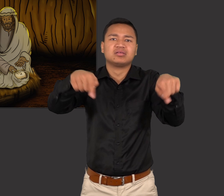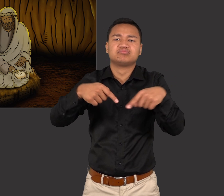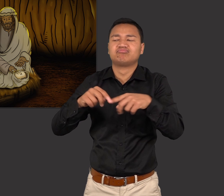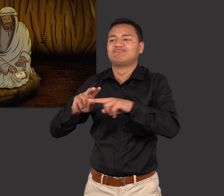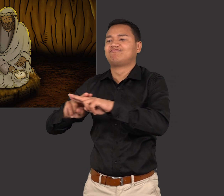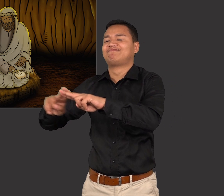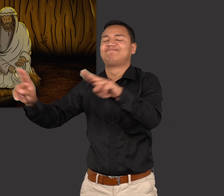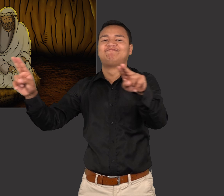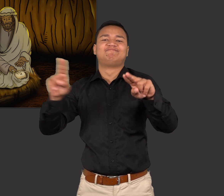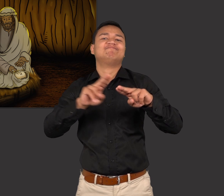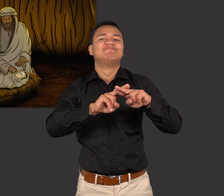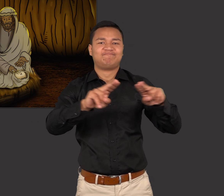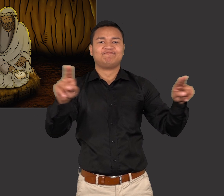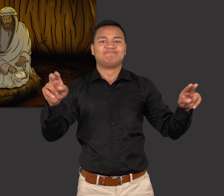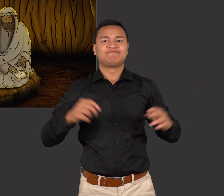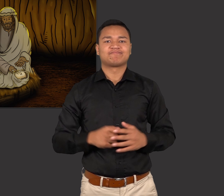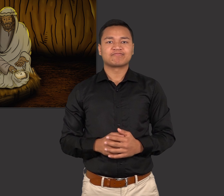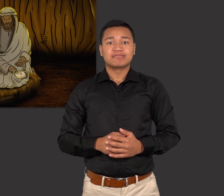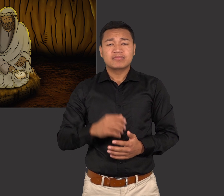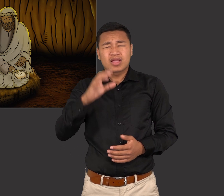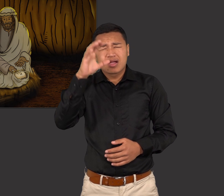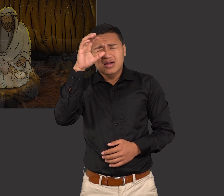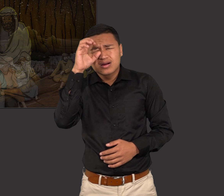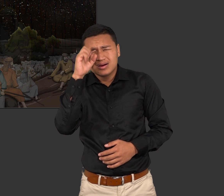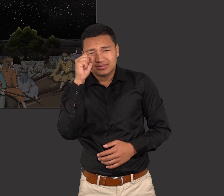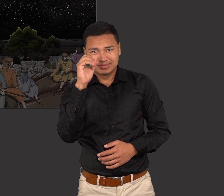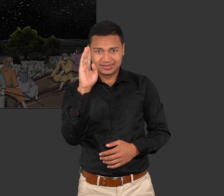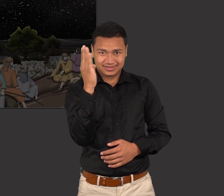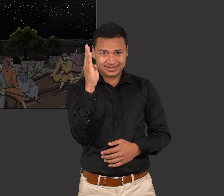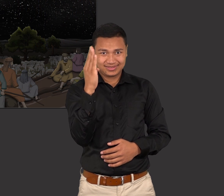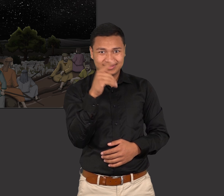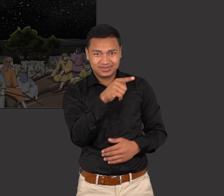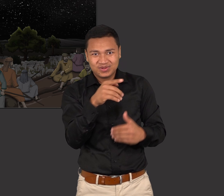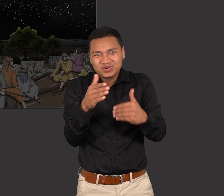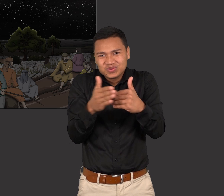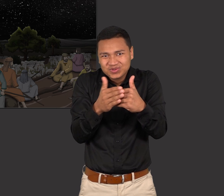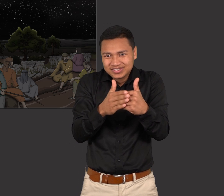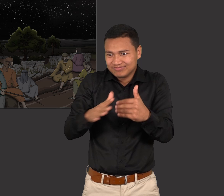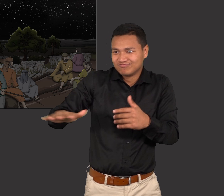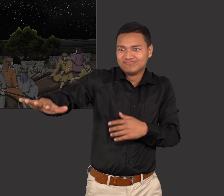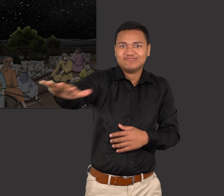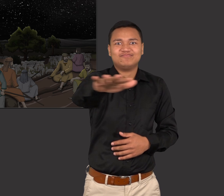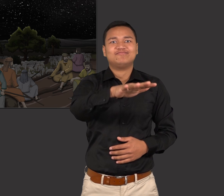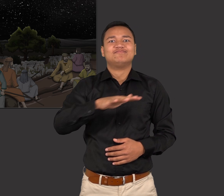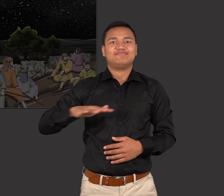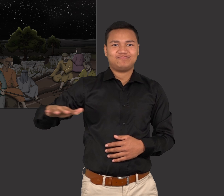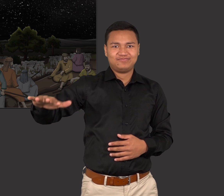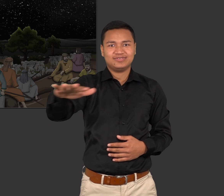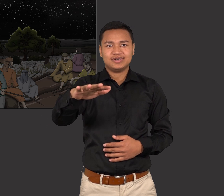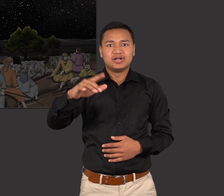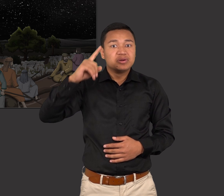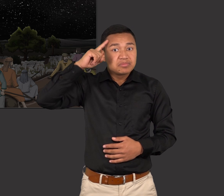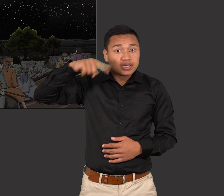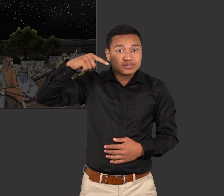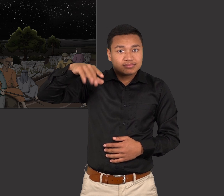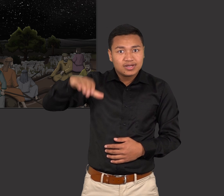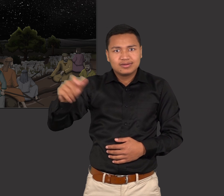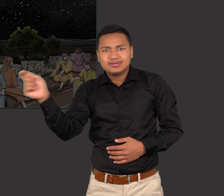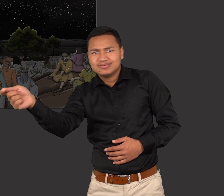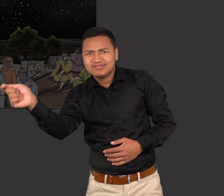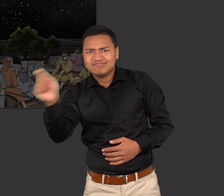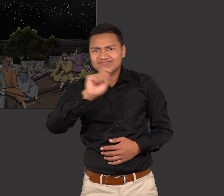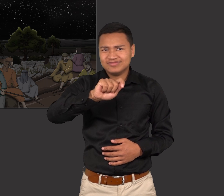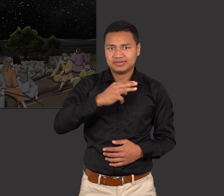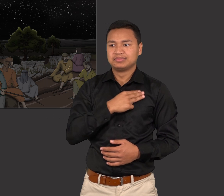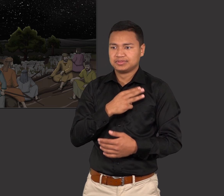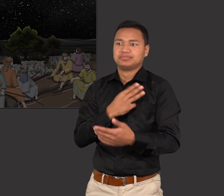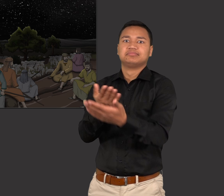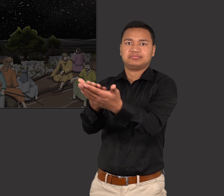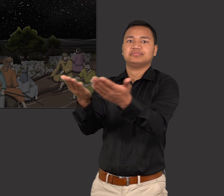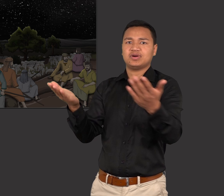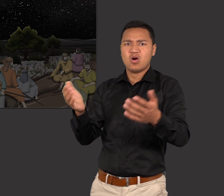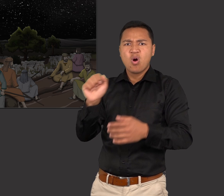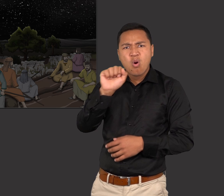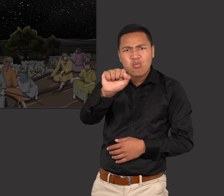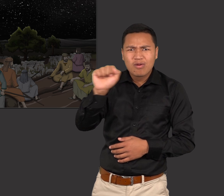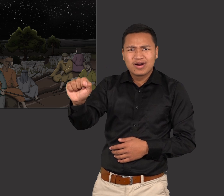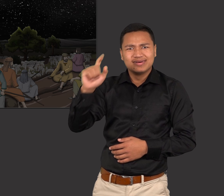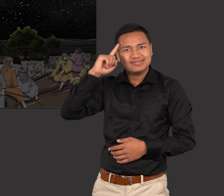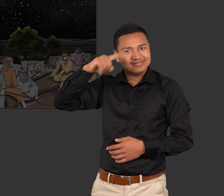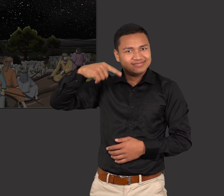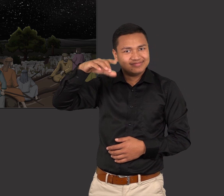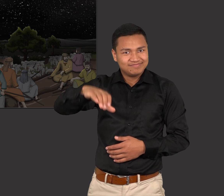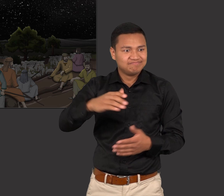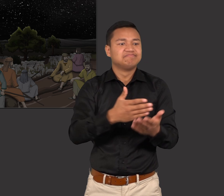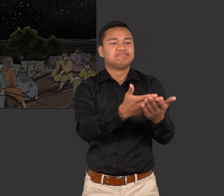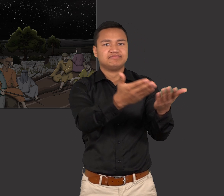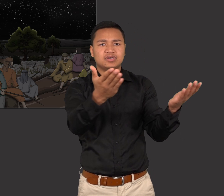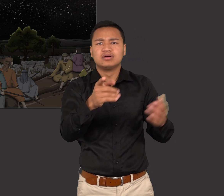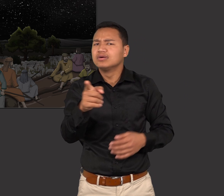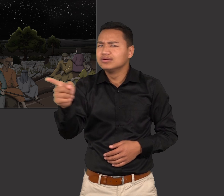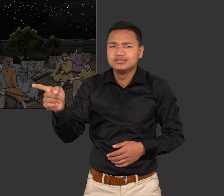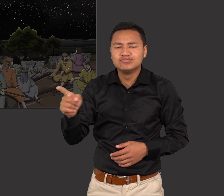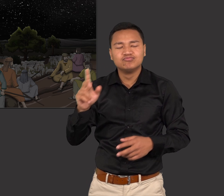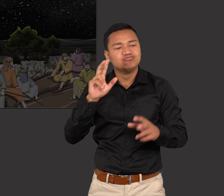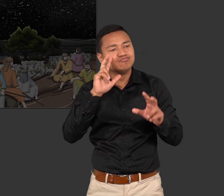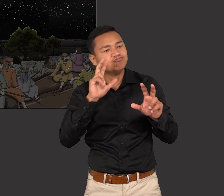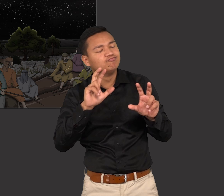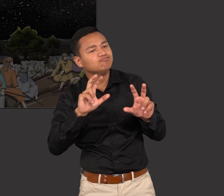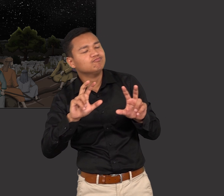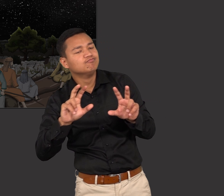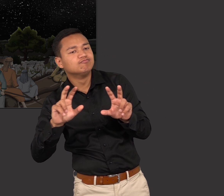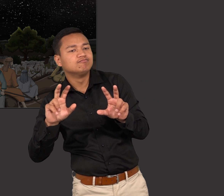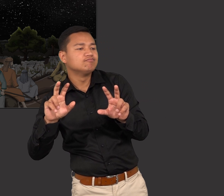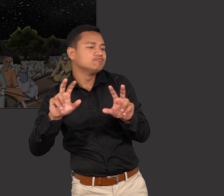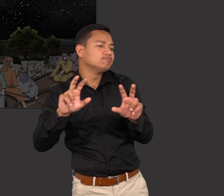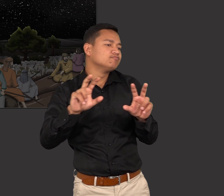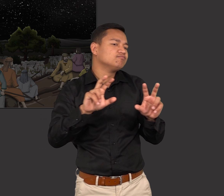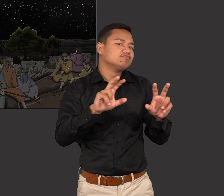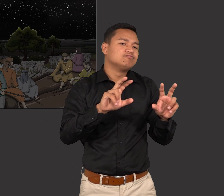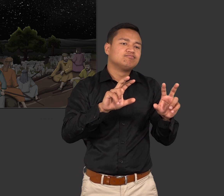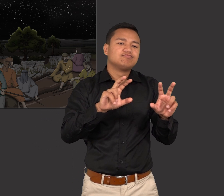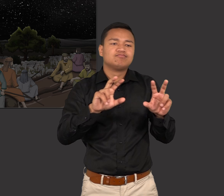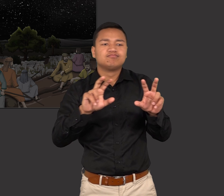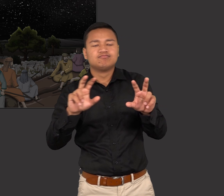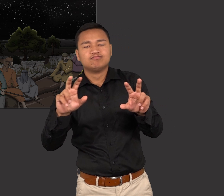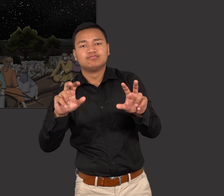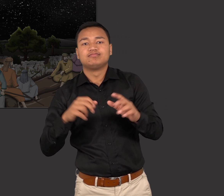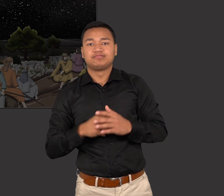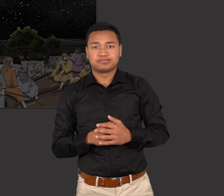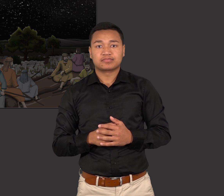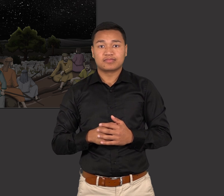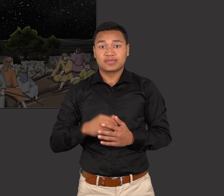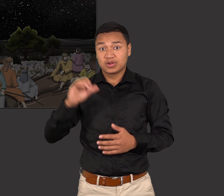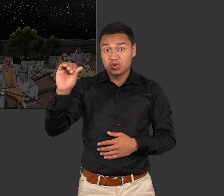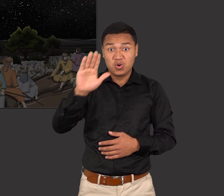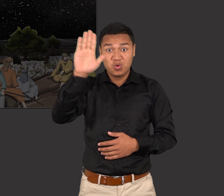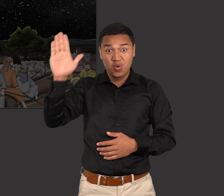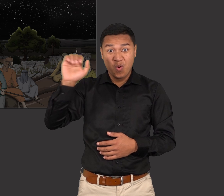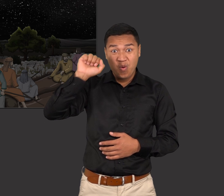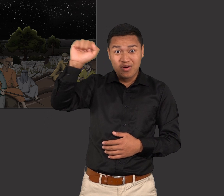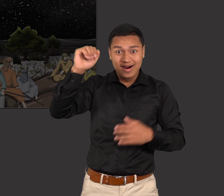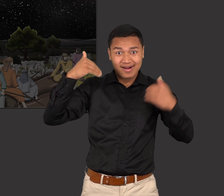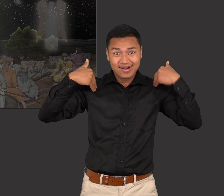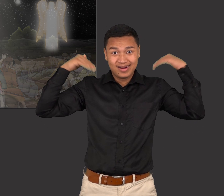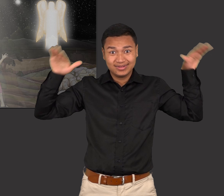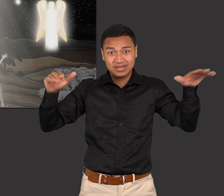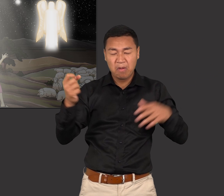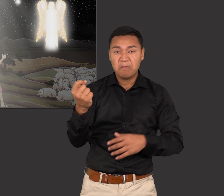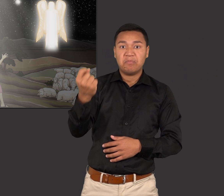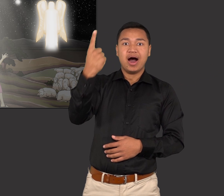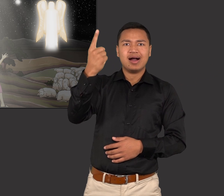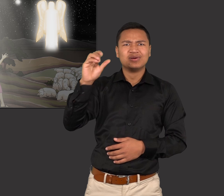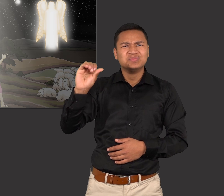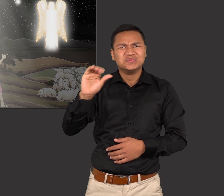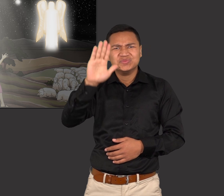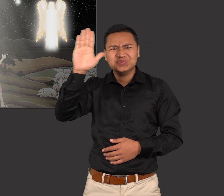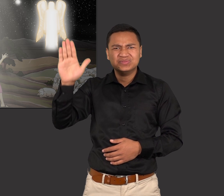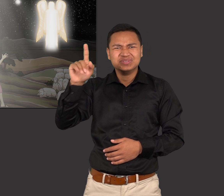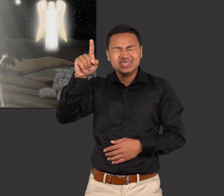And there were shepherds residing in the fields nearby, keeping watch over their flocks by night.